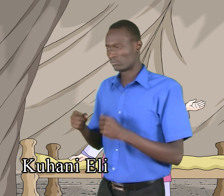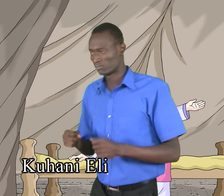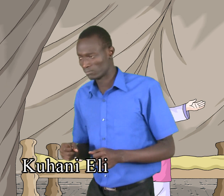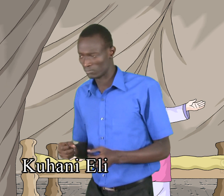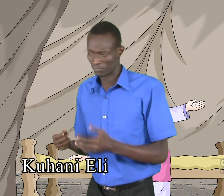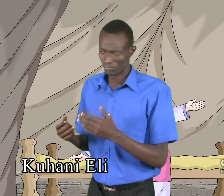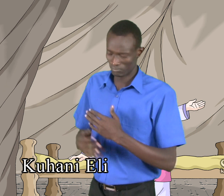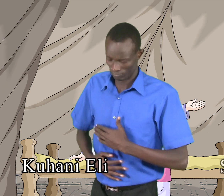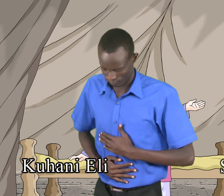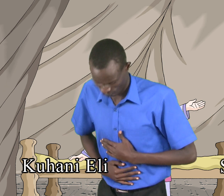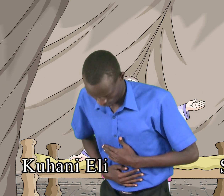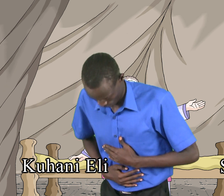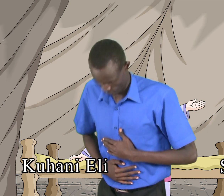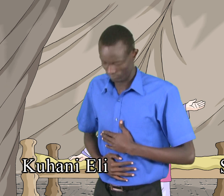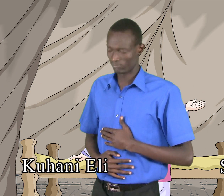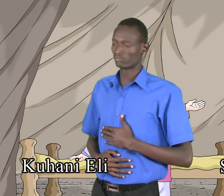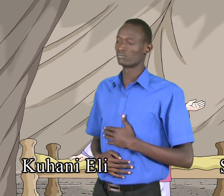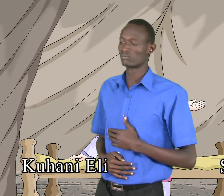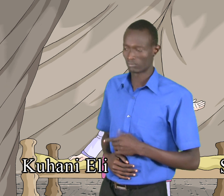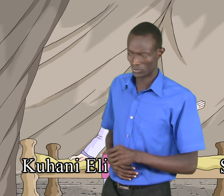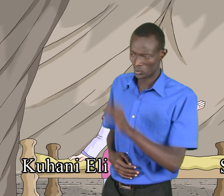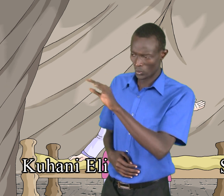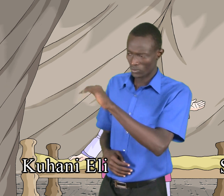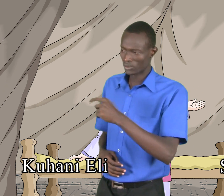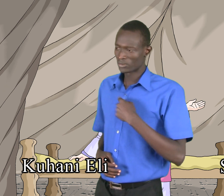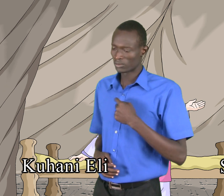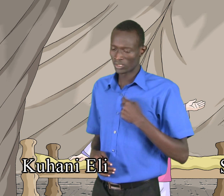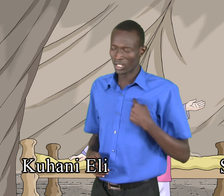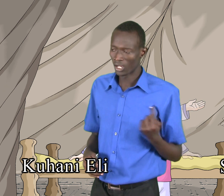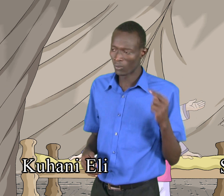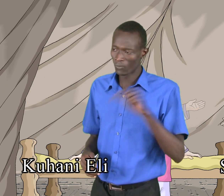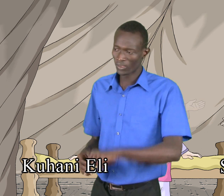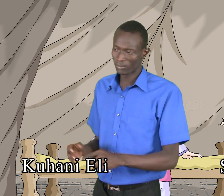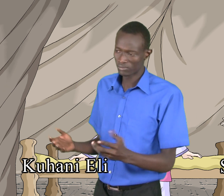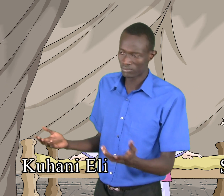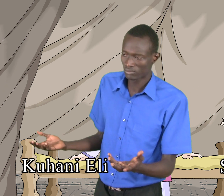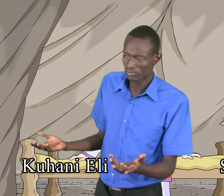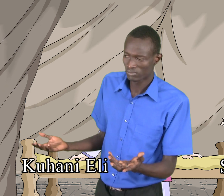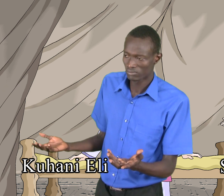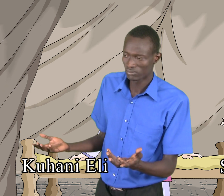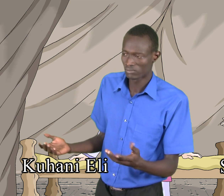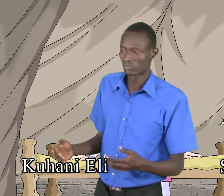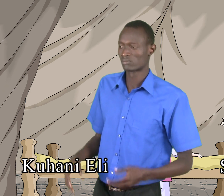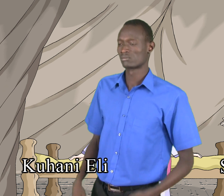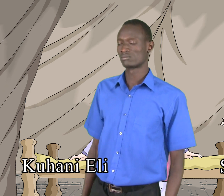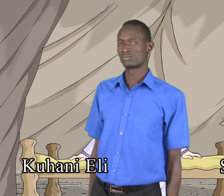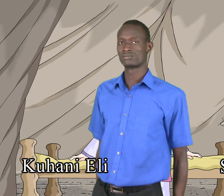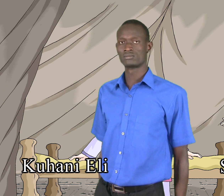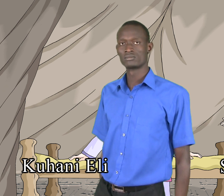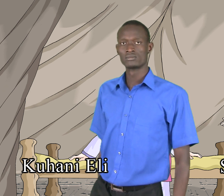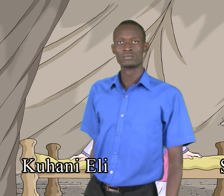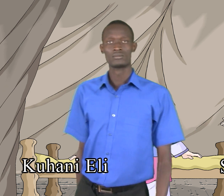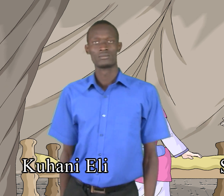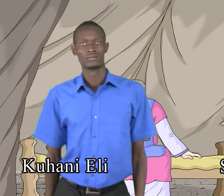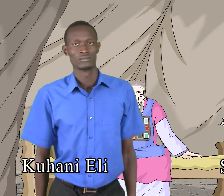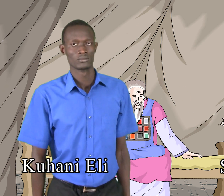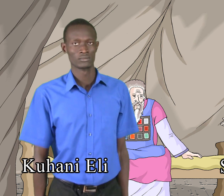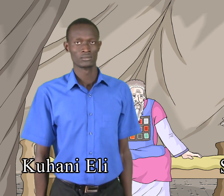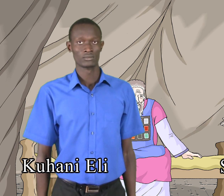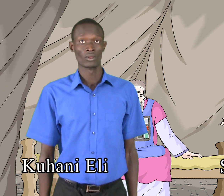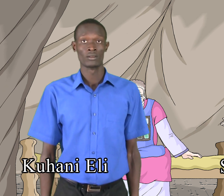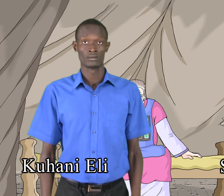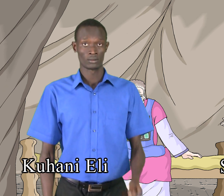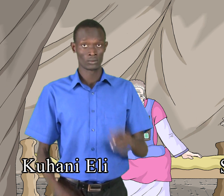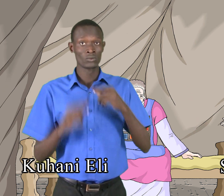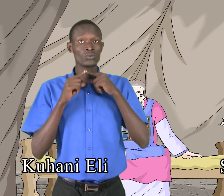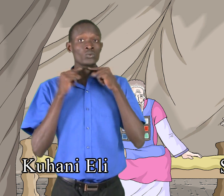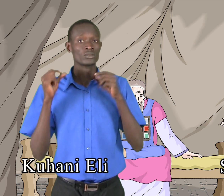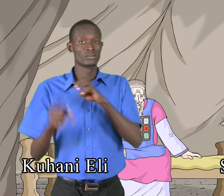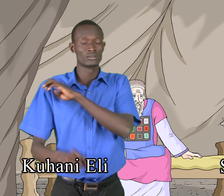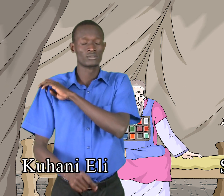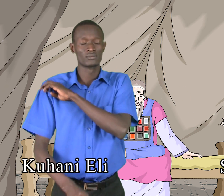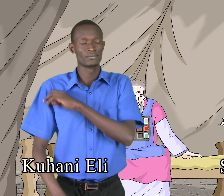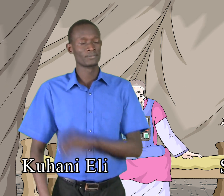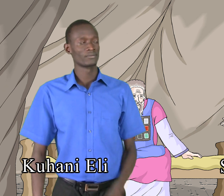“Here I am,” answered Samuel.